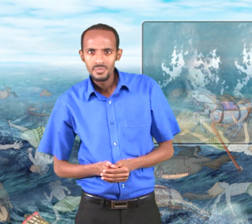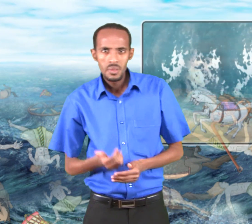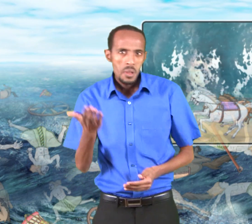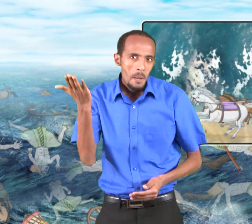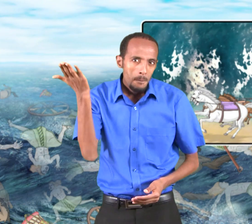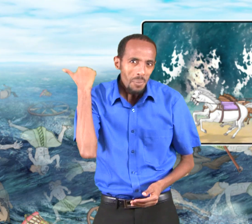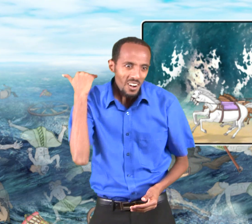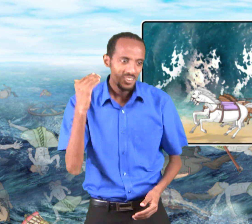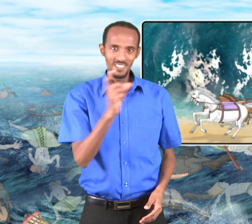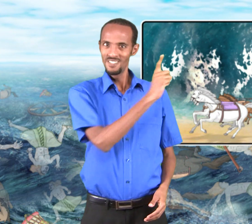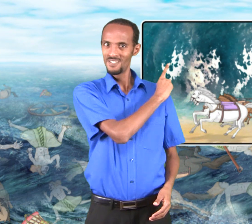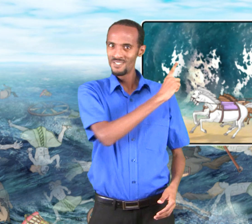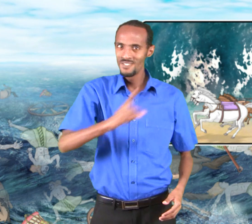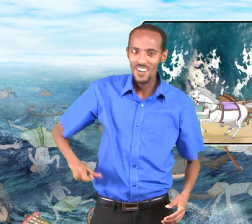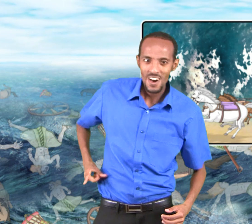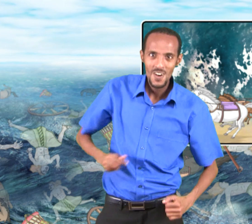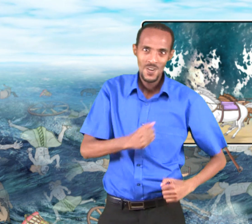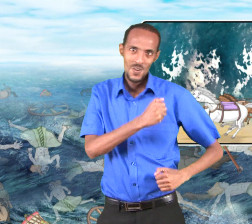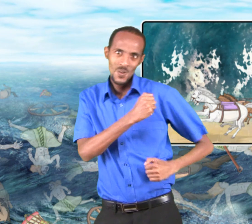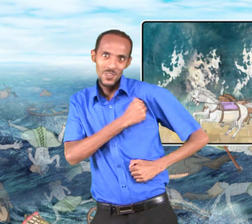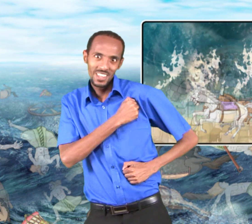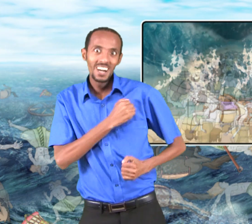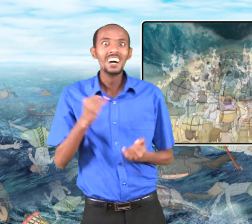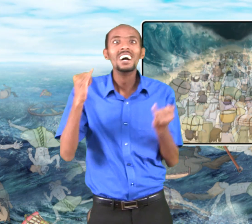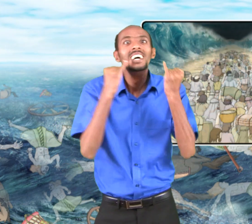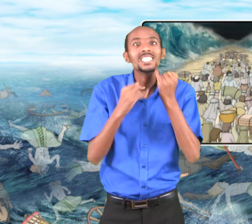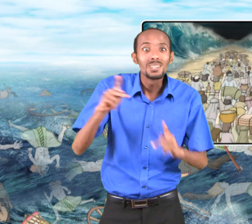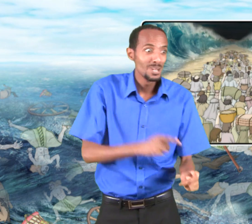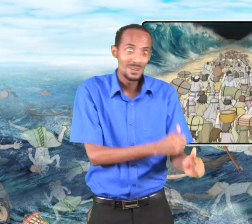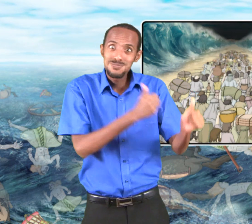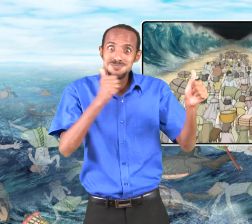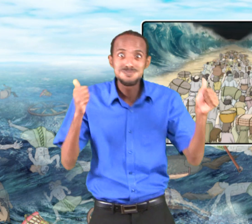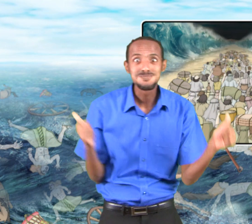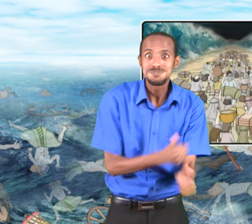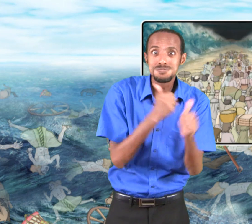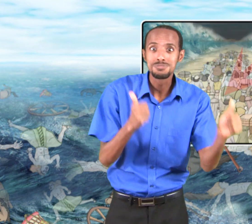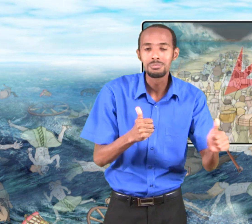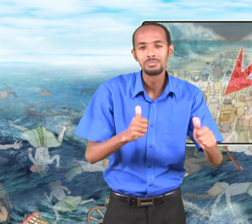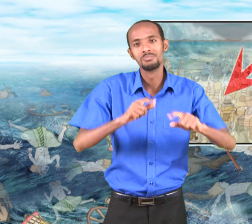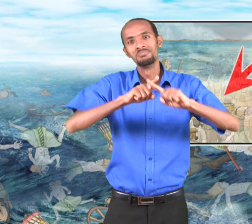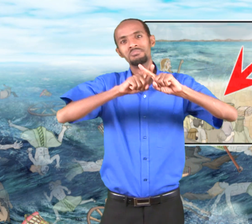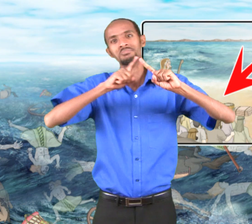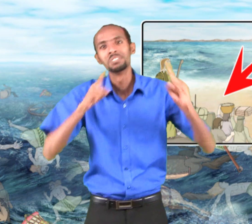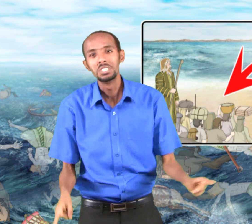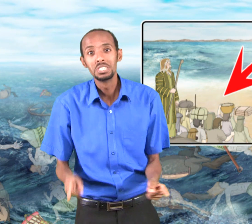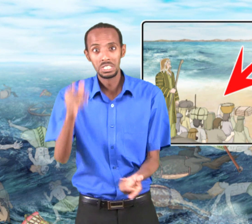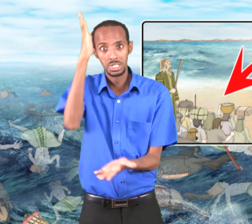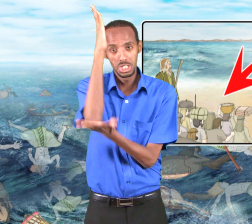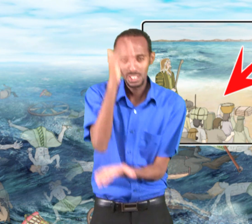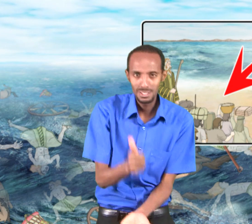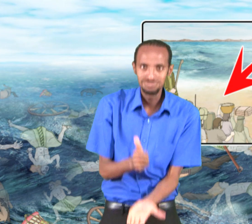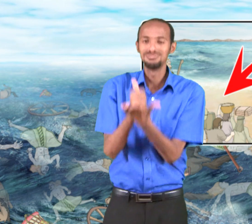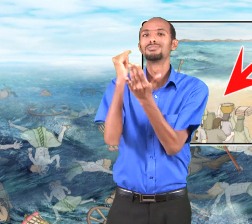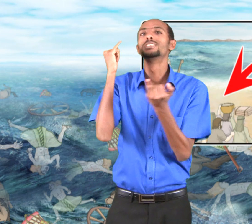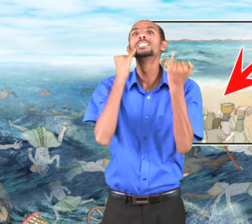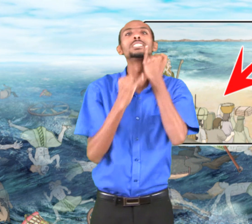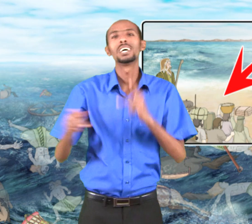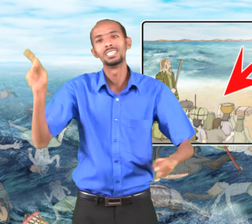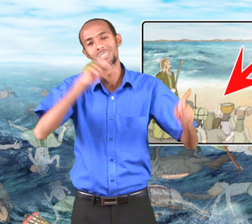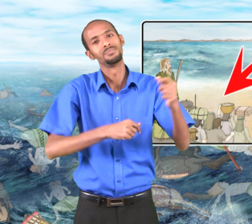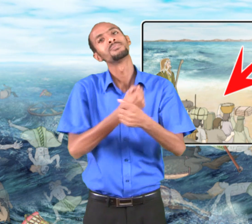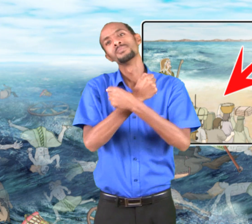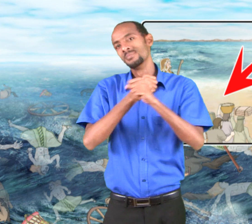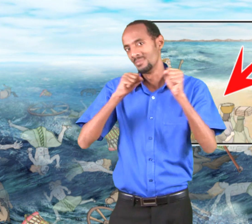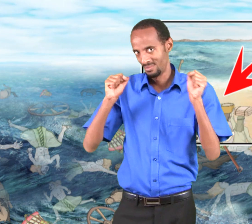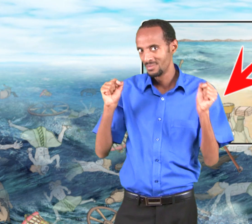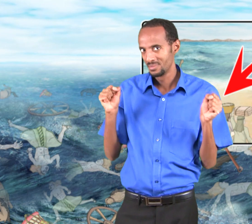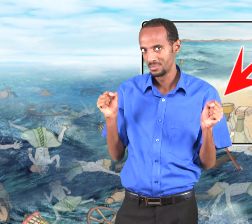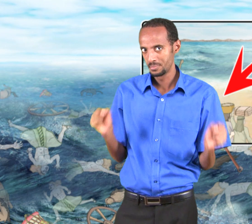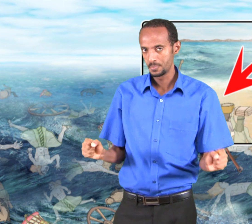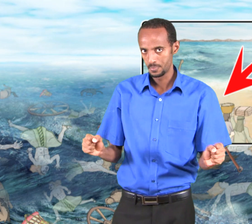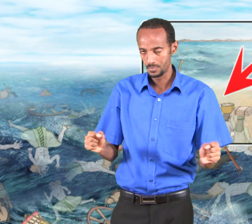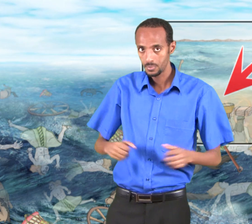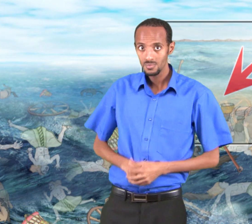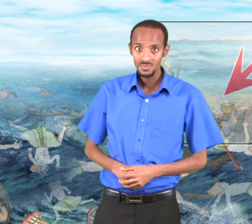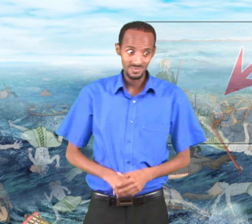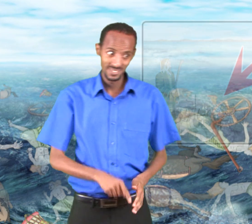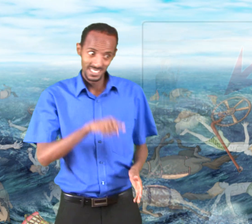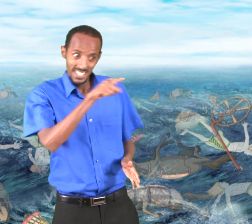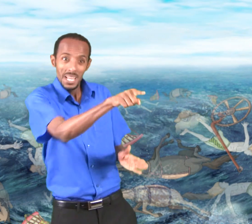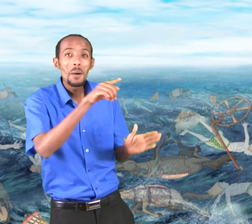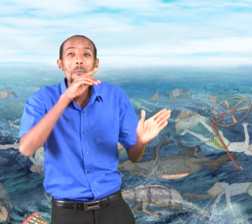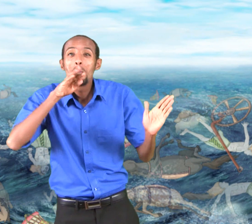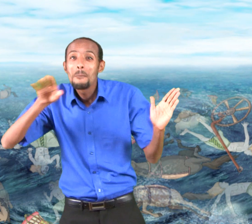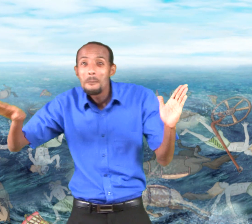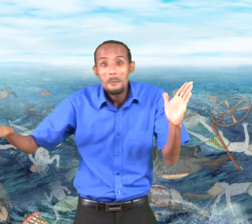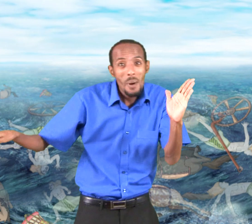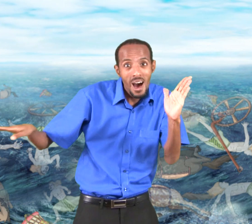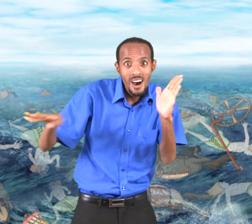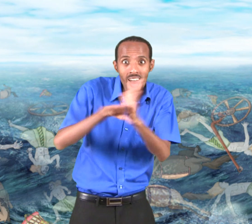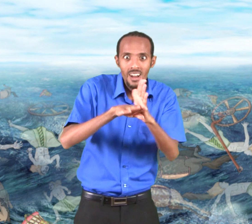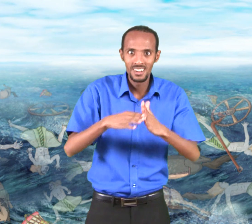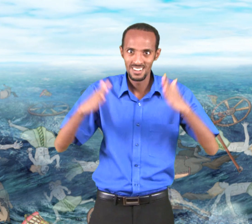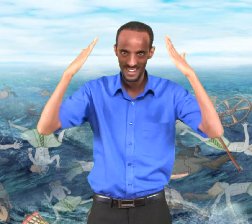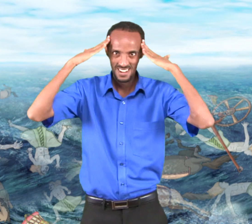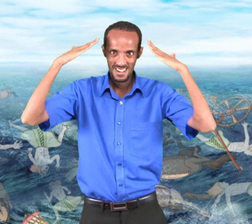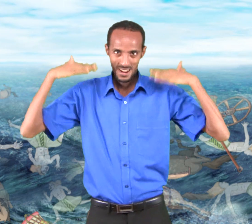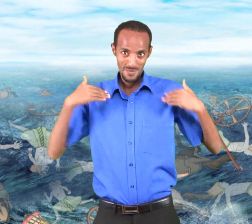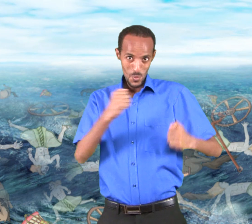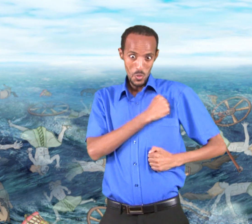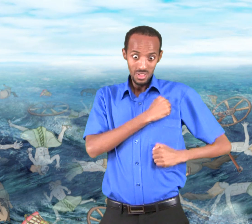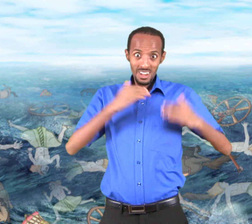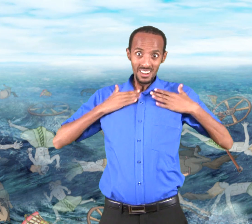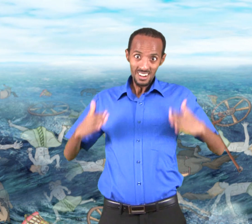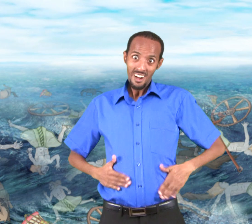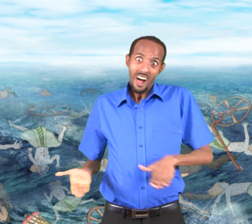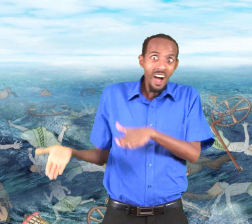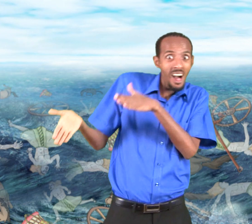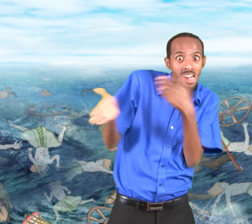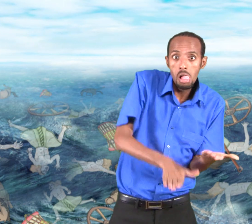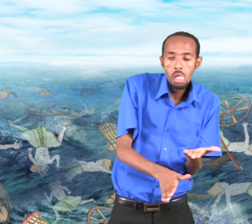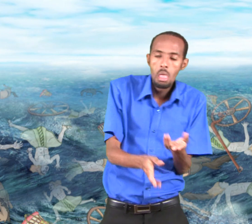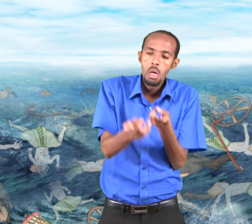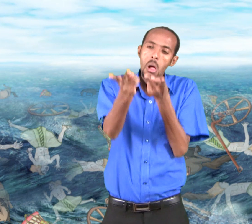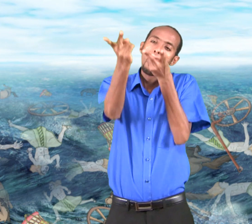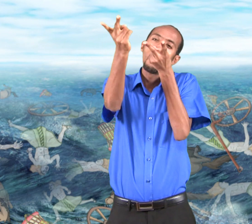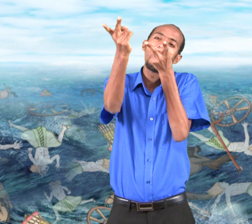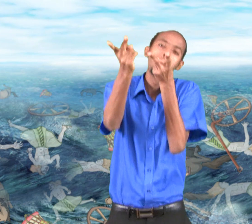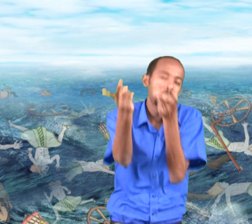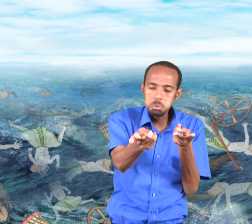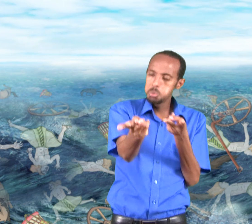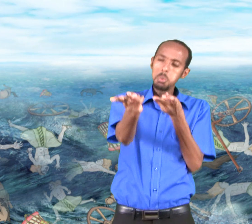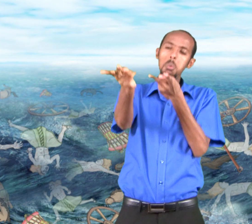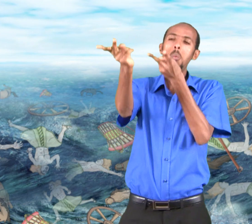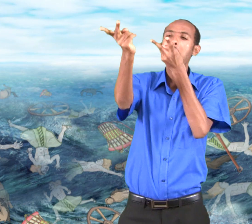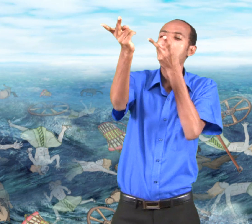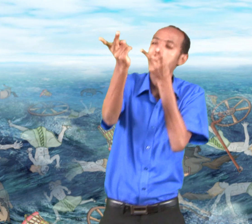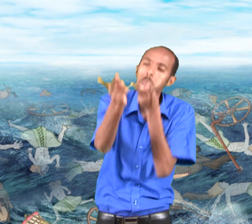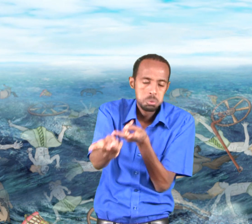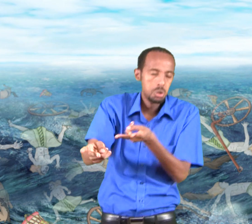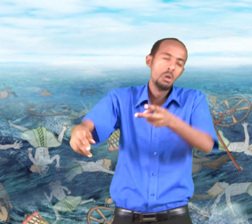But the Israelites had walked through the sea on dry ground, with walls of water on their right and on their left.